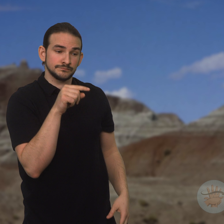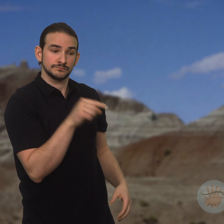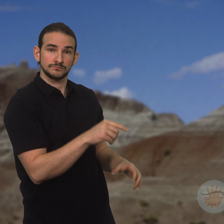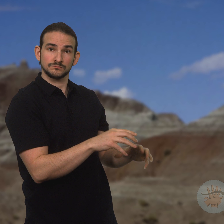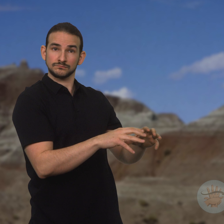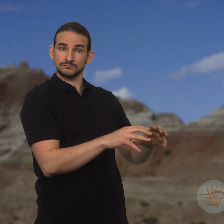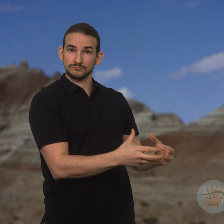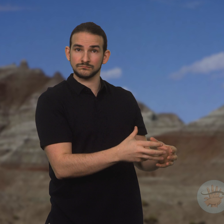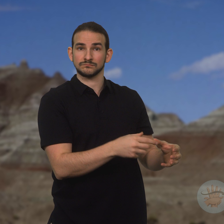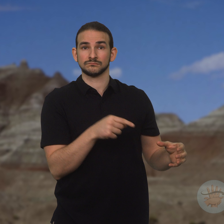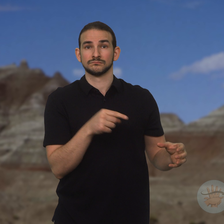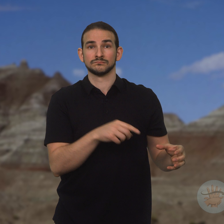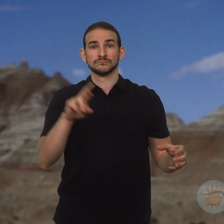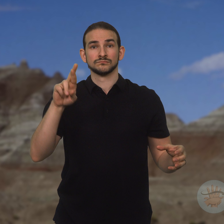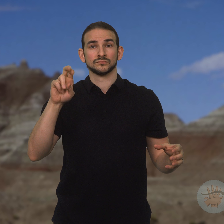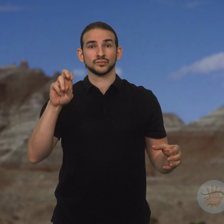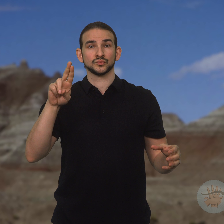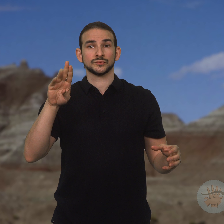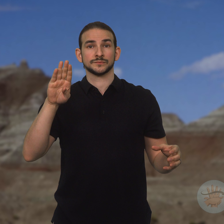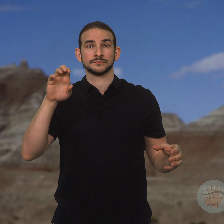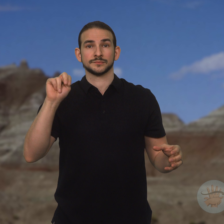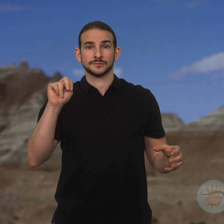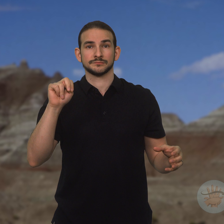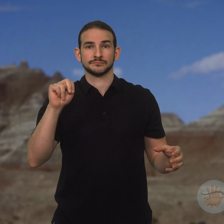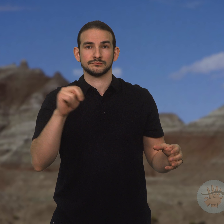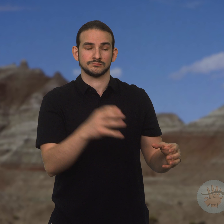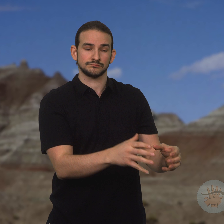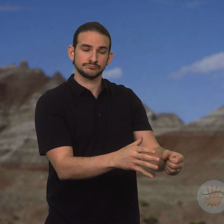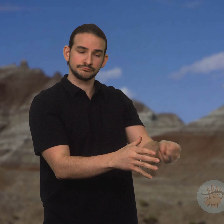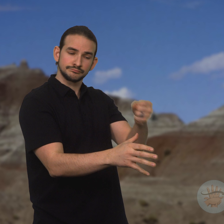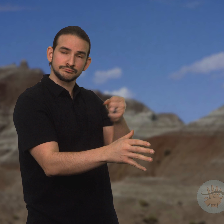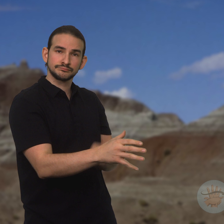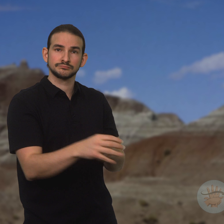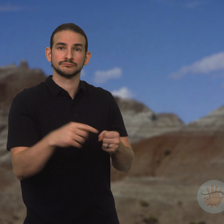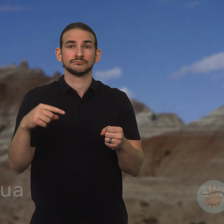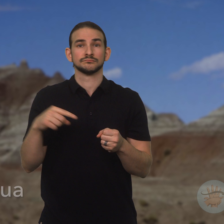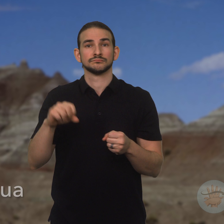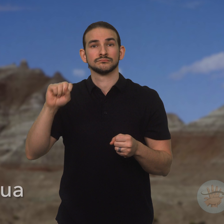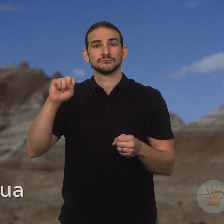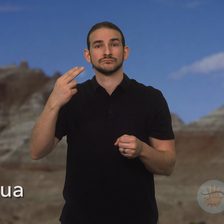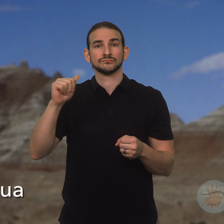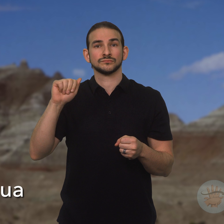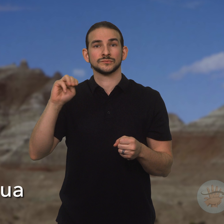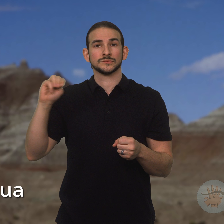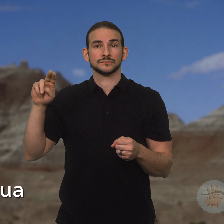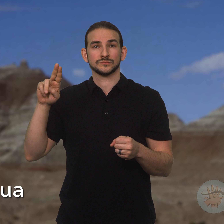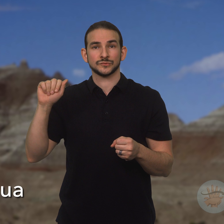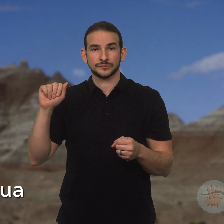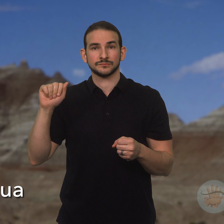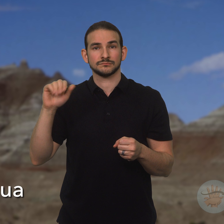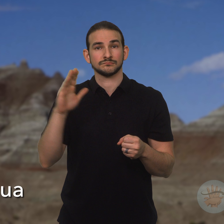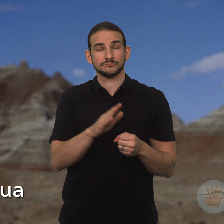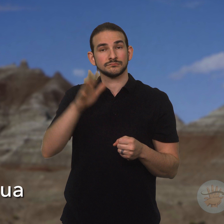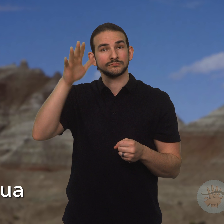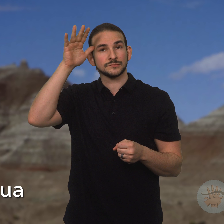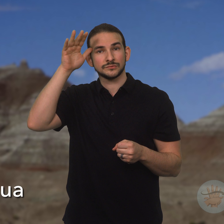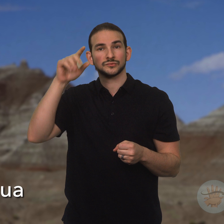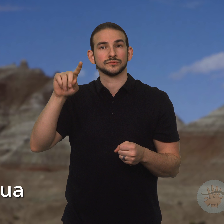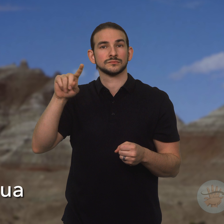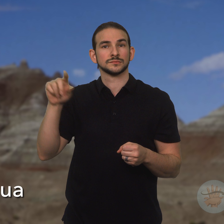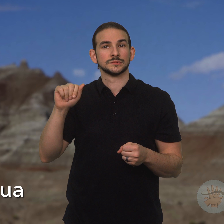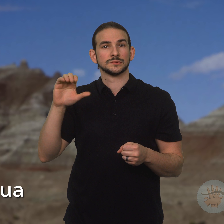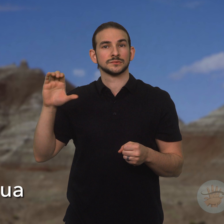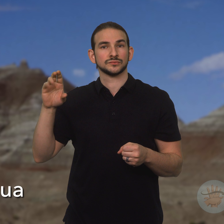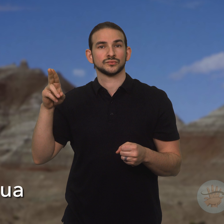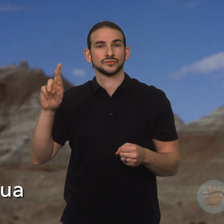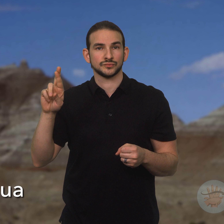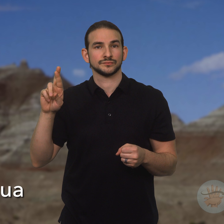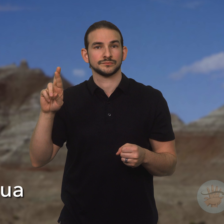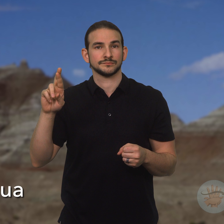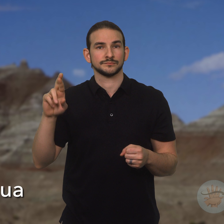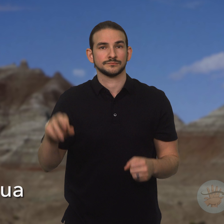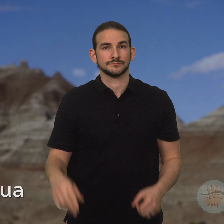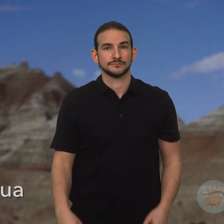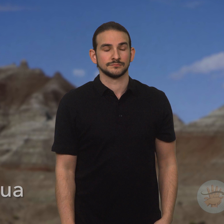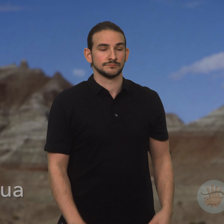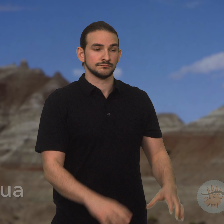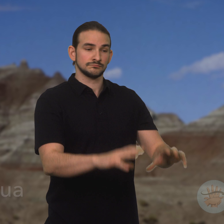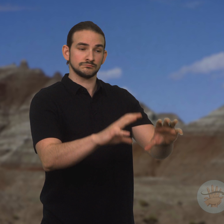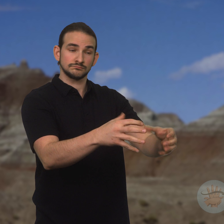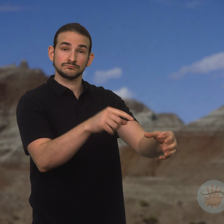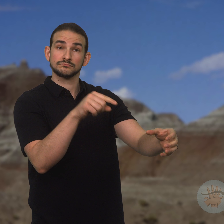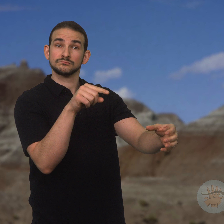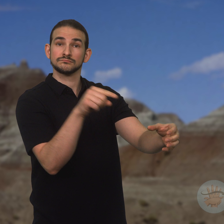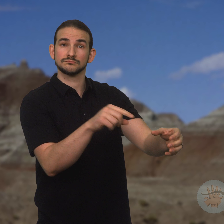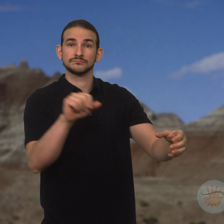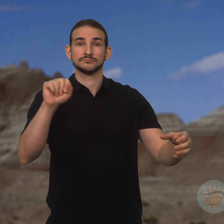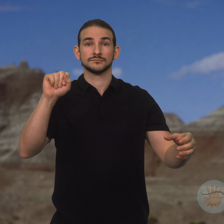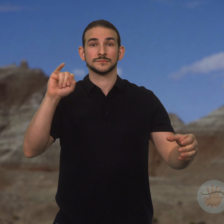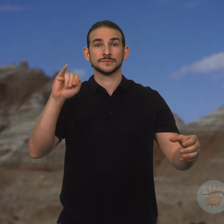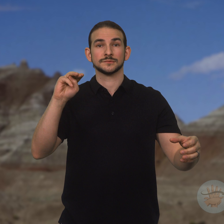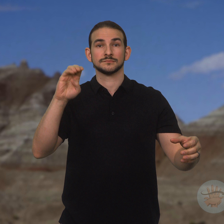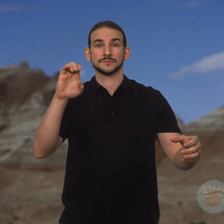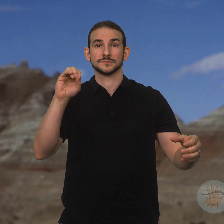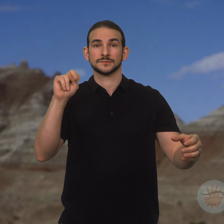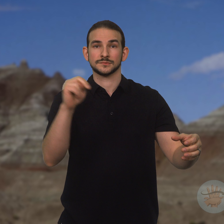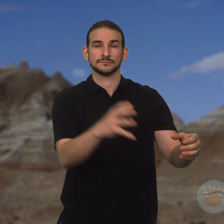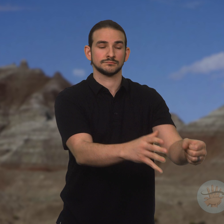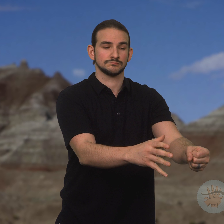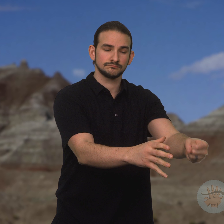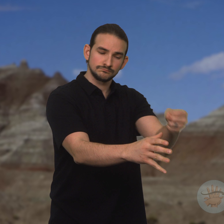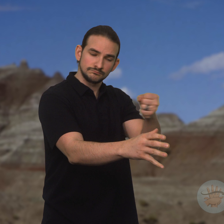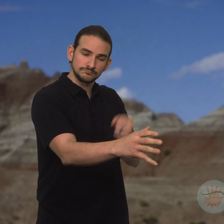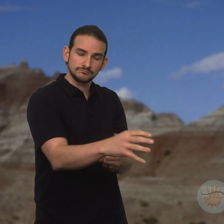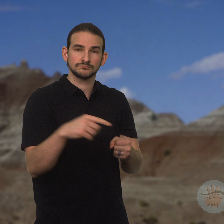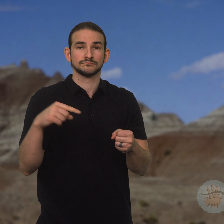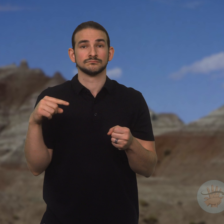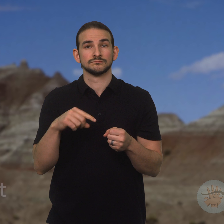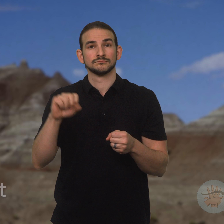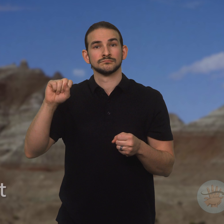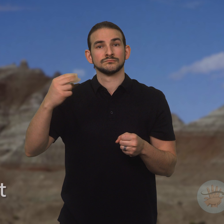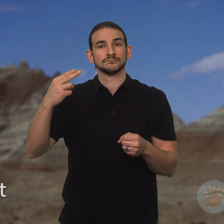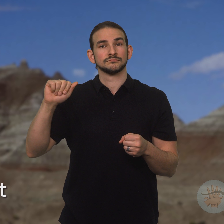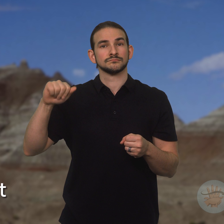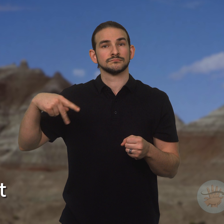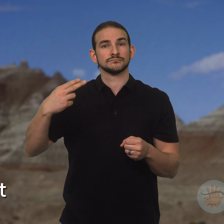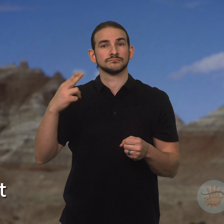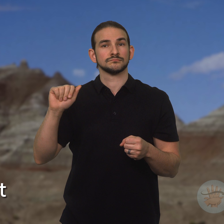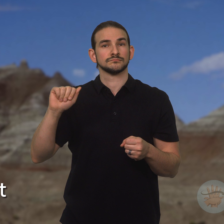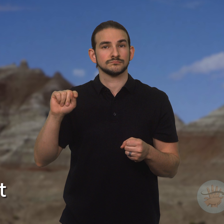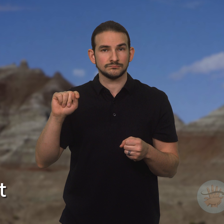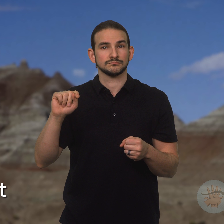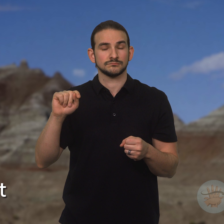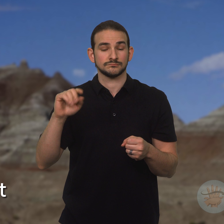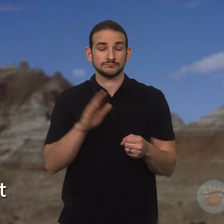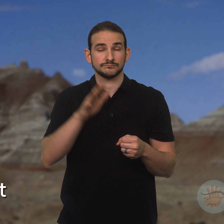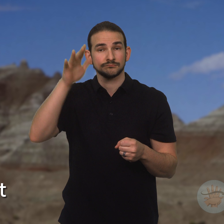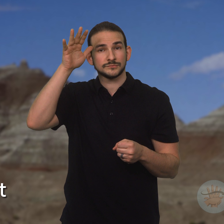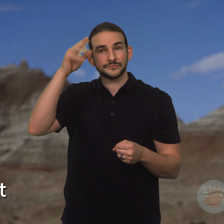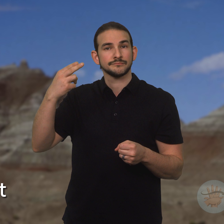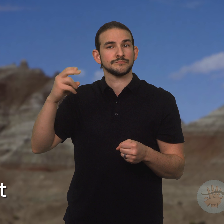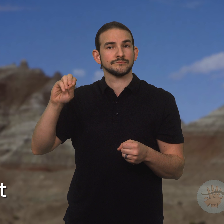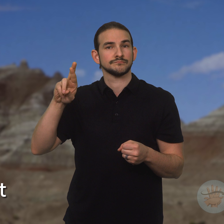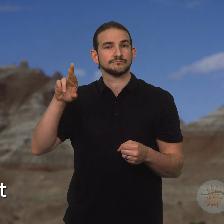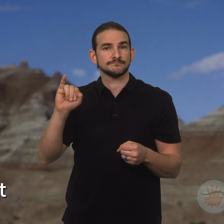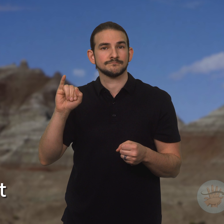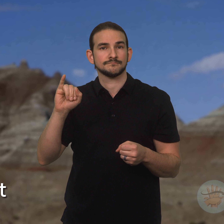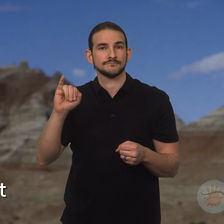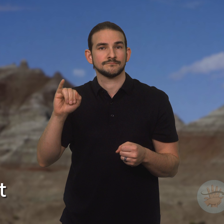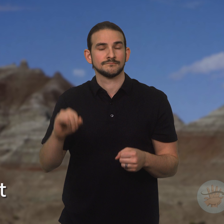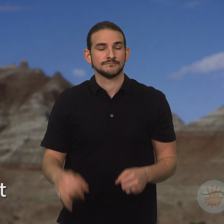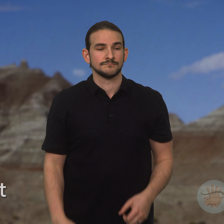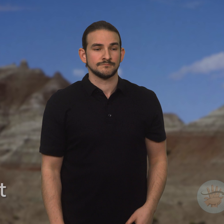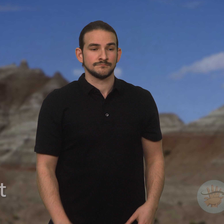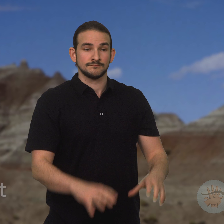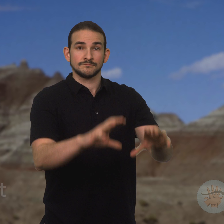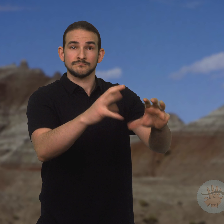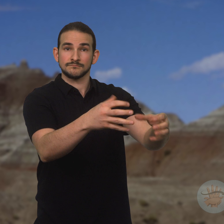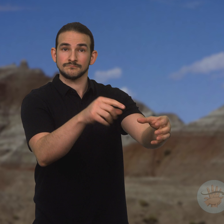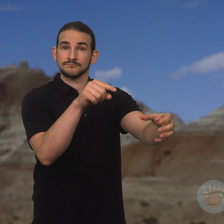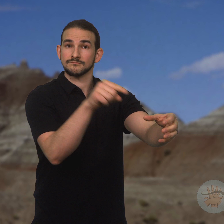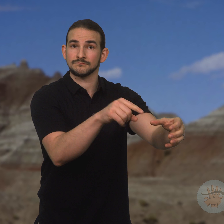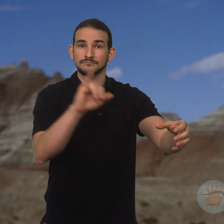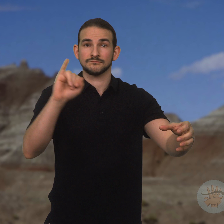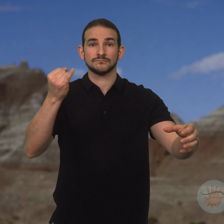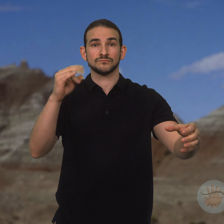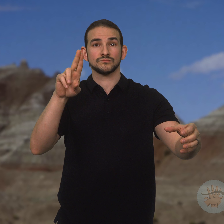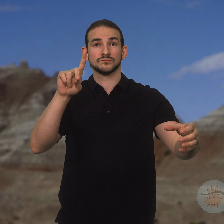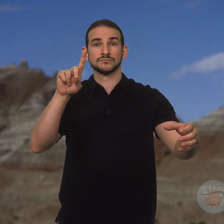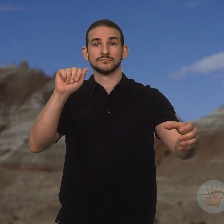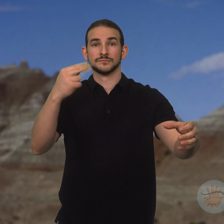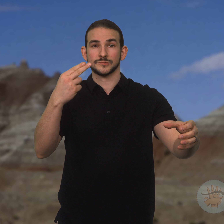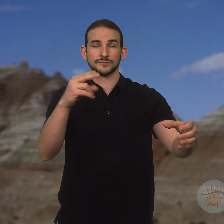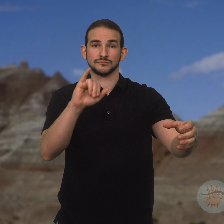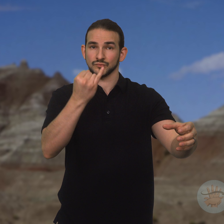All the men were leaders of the Israelites, and these were their names: From the tribe of Reuben, Shammua son of Zaccur; from the tribe of Simeon, Shaphat son of Hori;